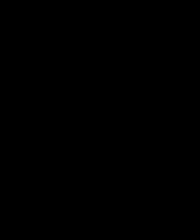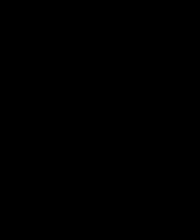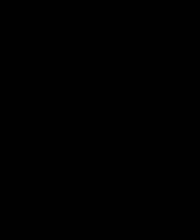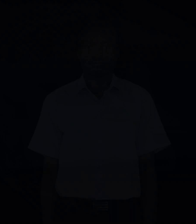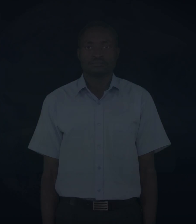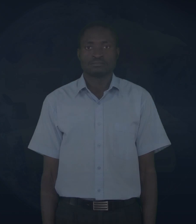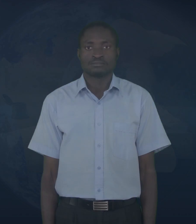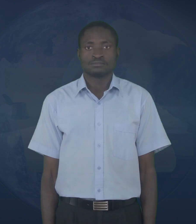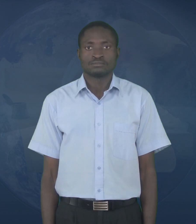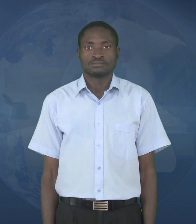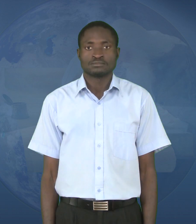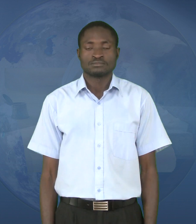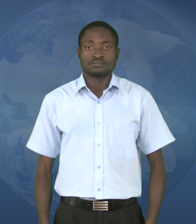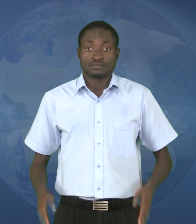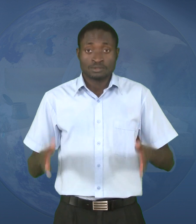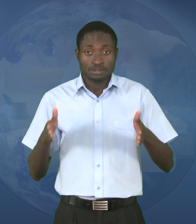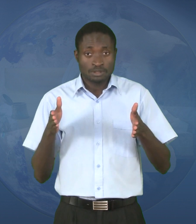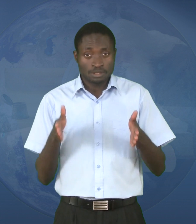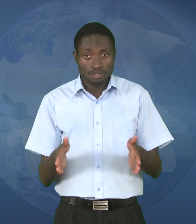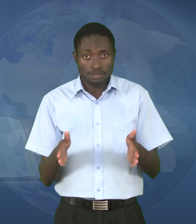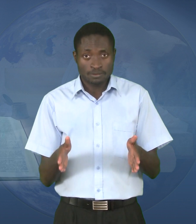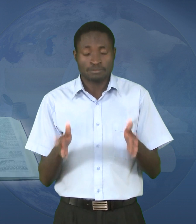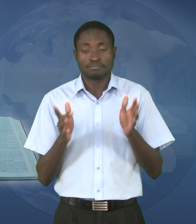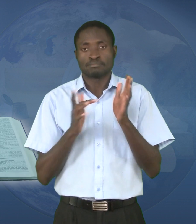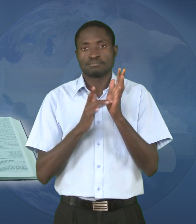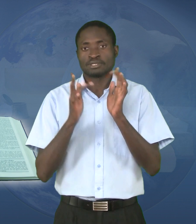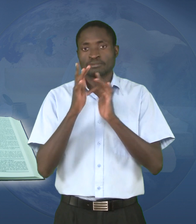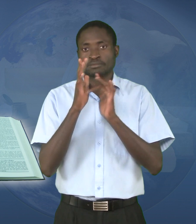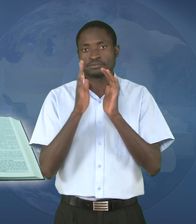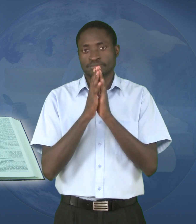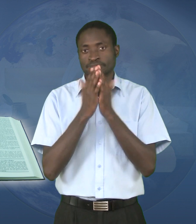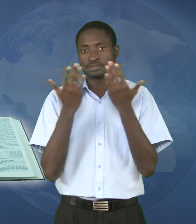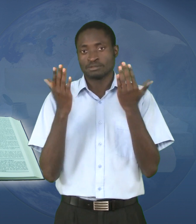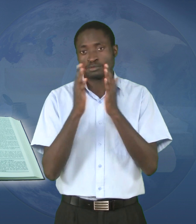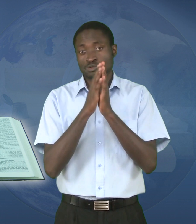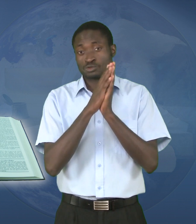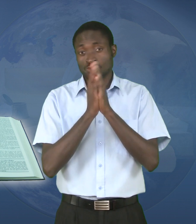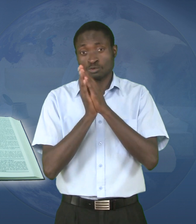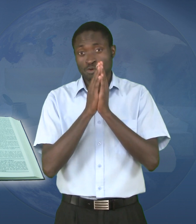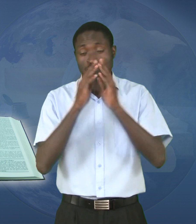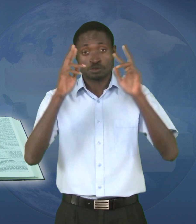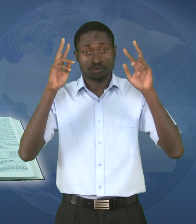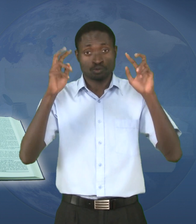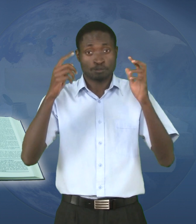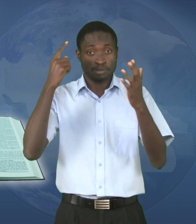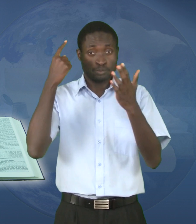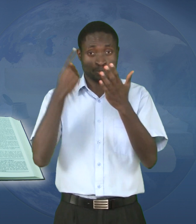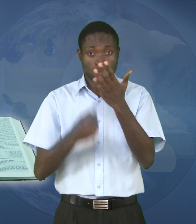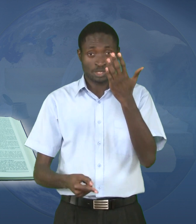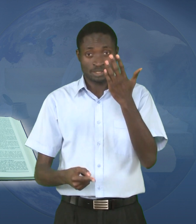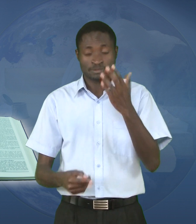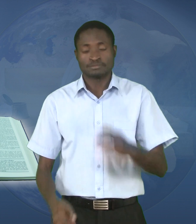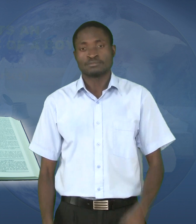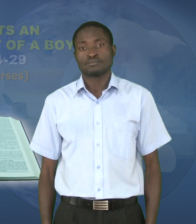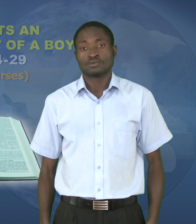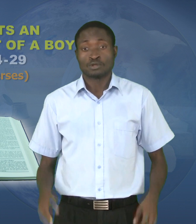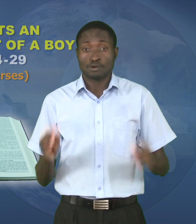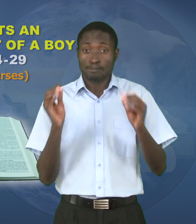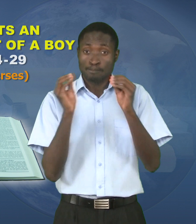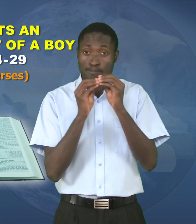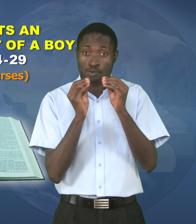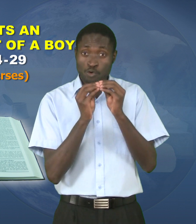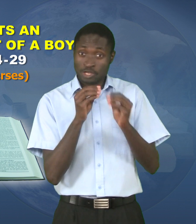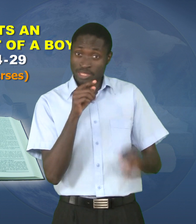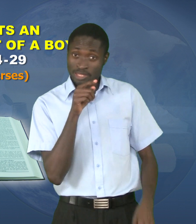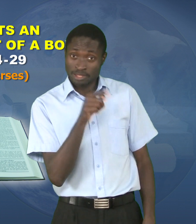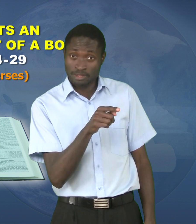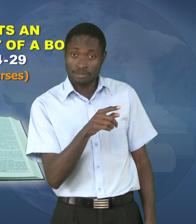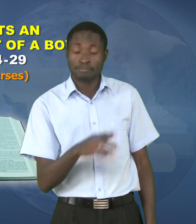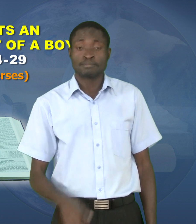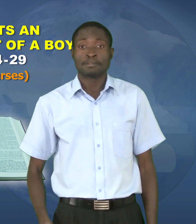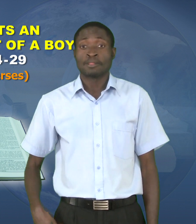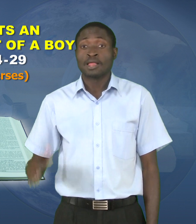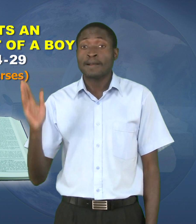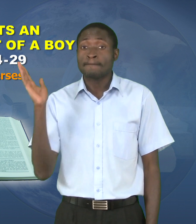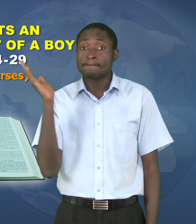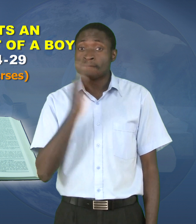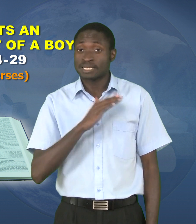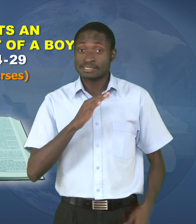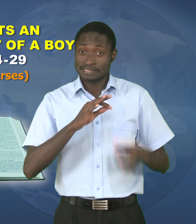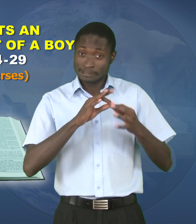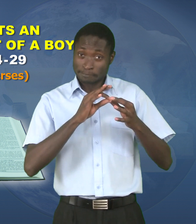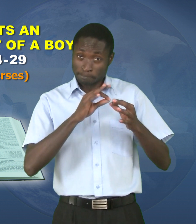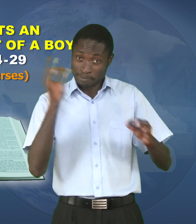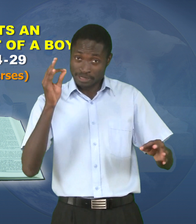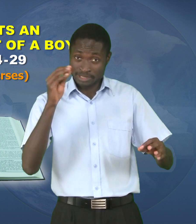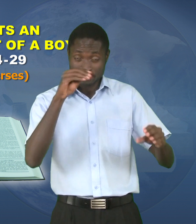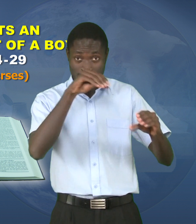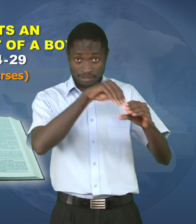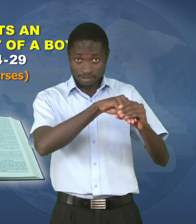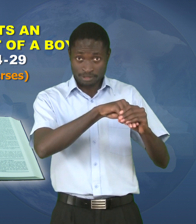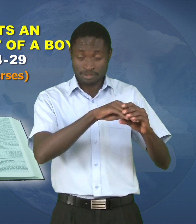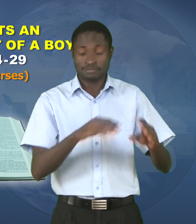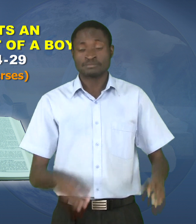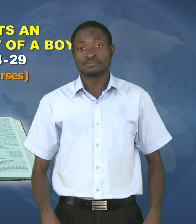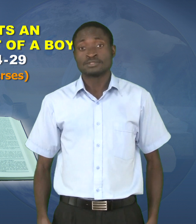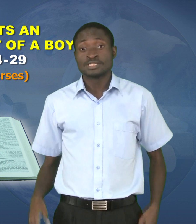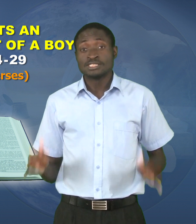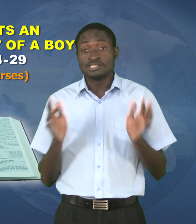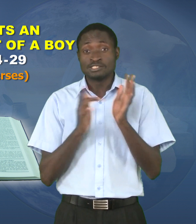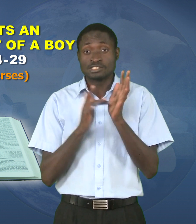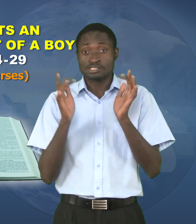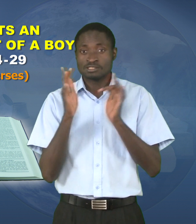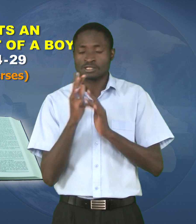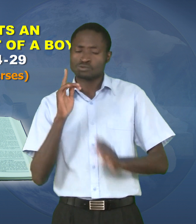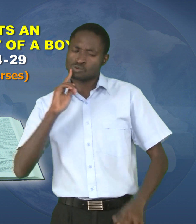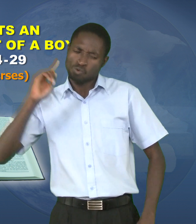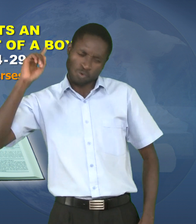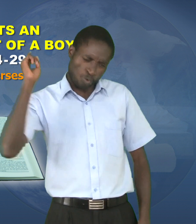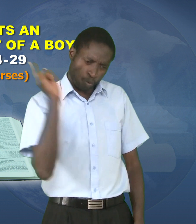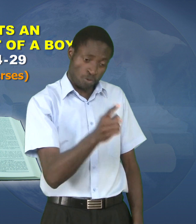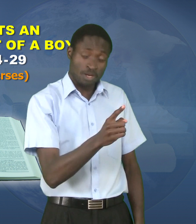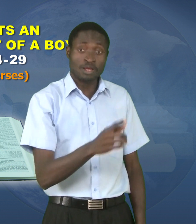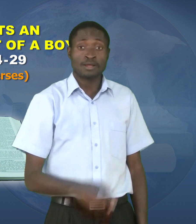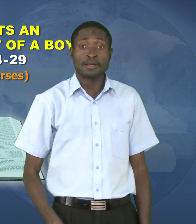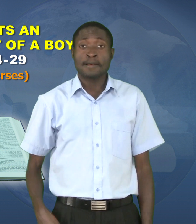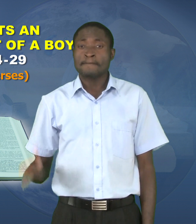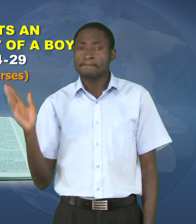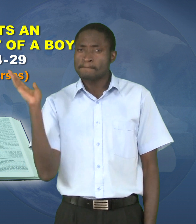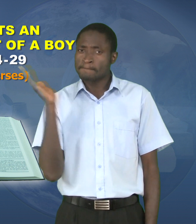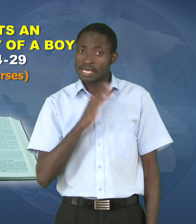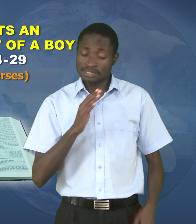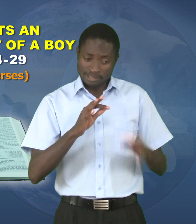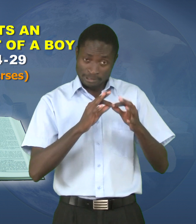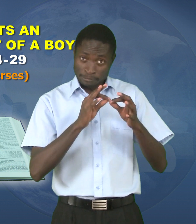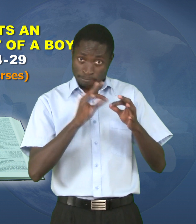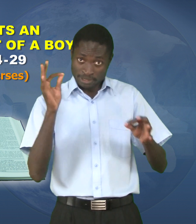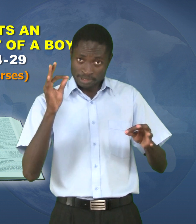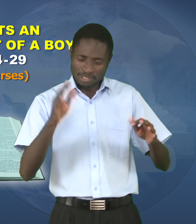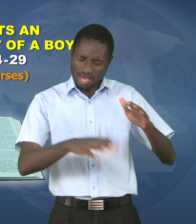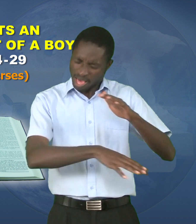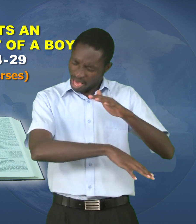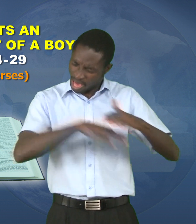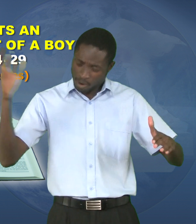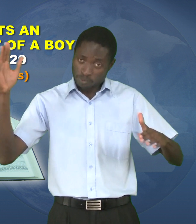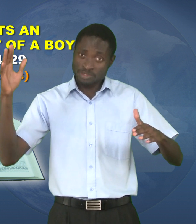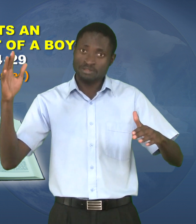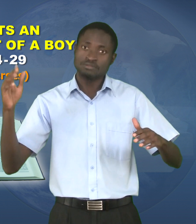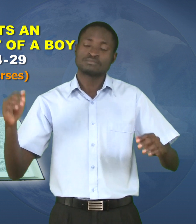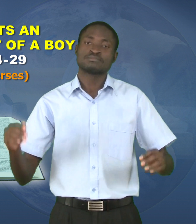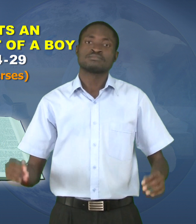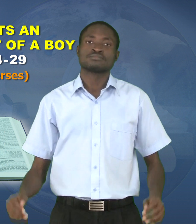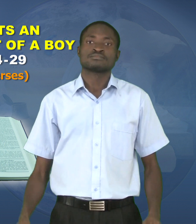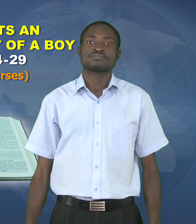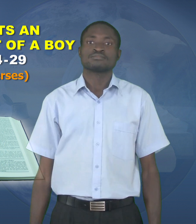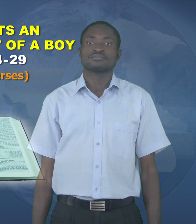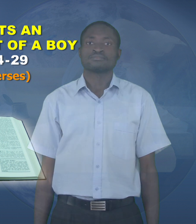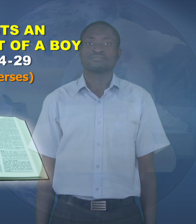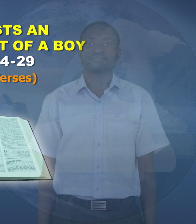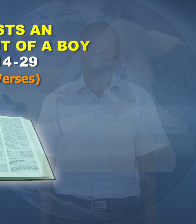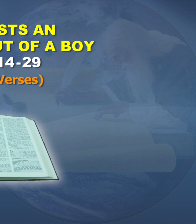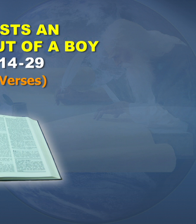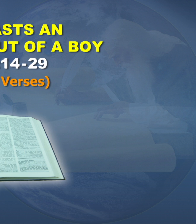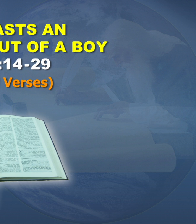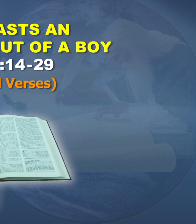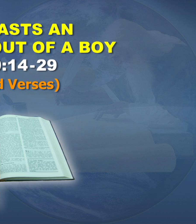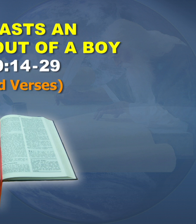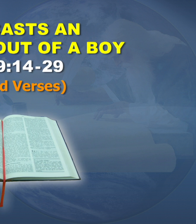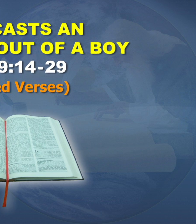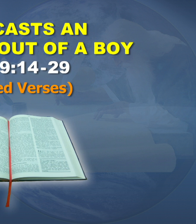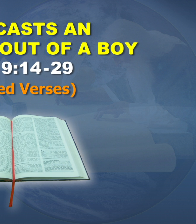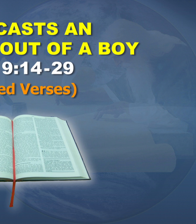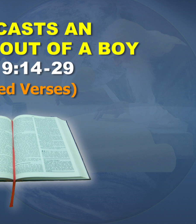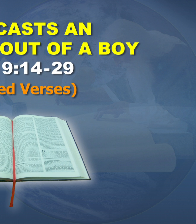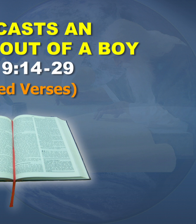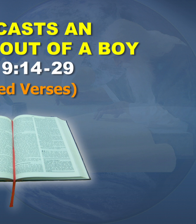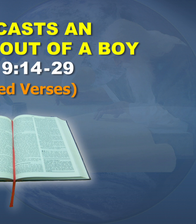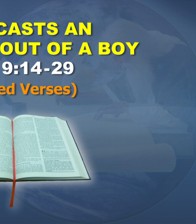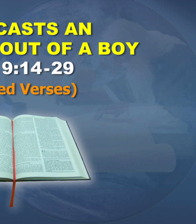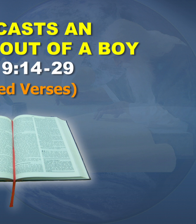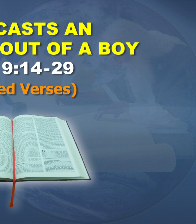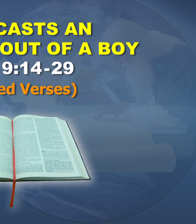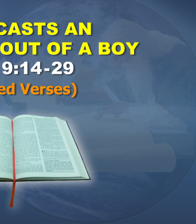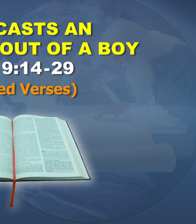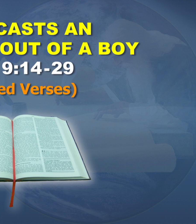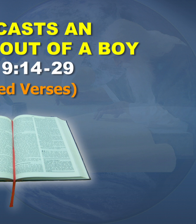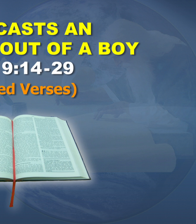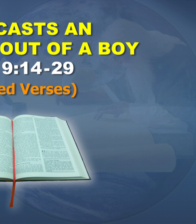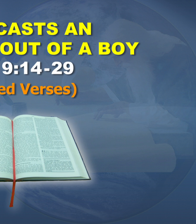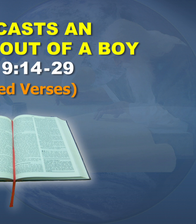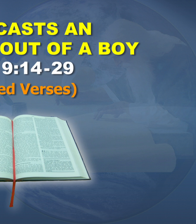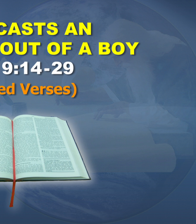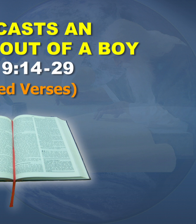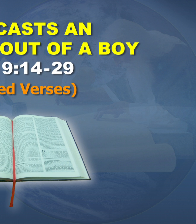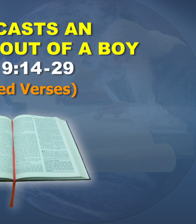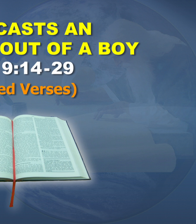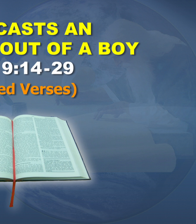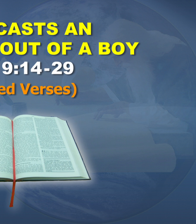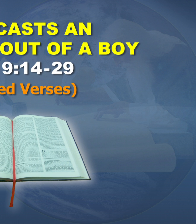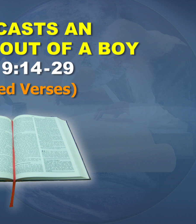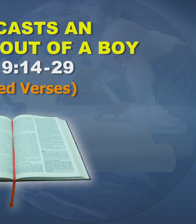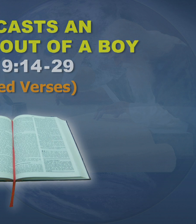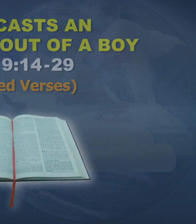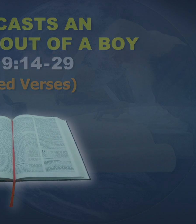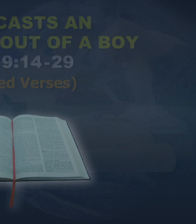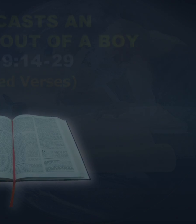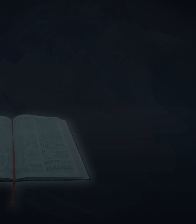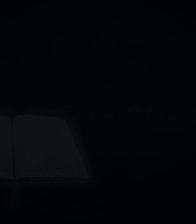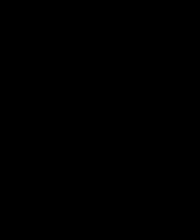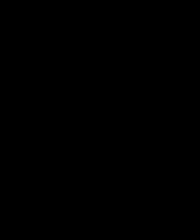Jesus casts an evil Spirit out of a boy